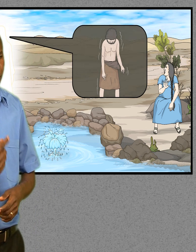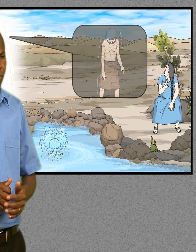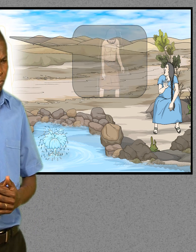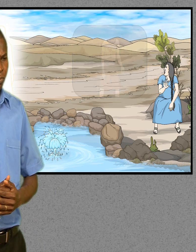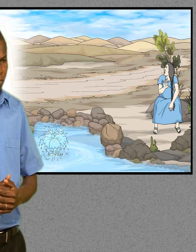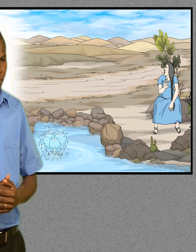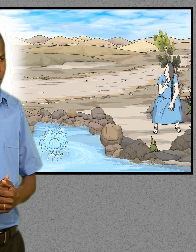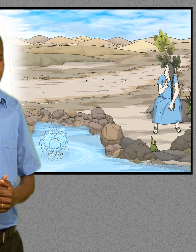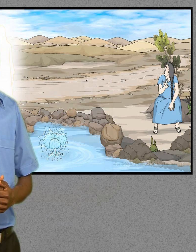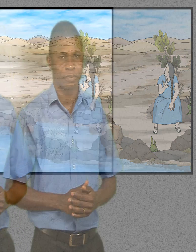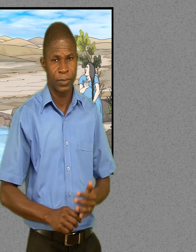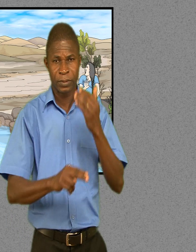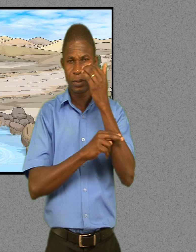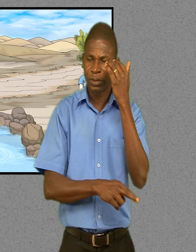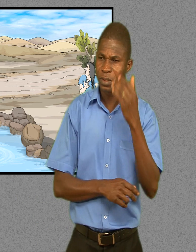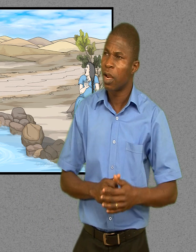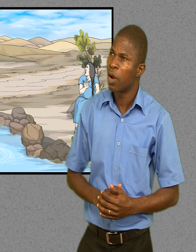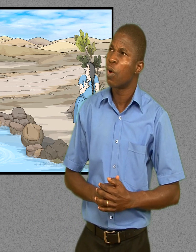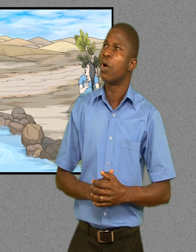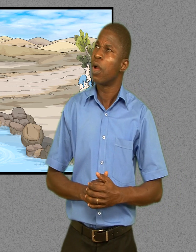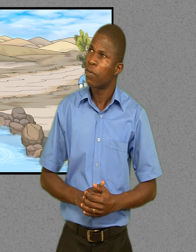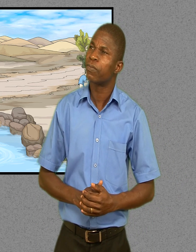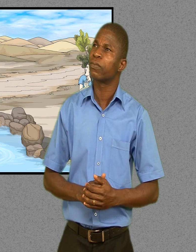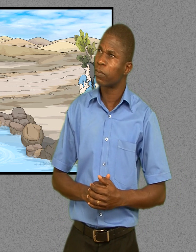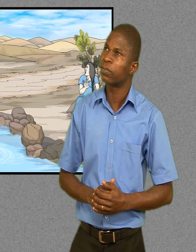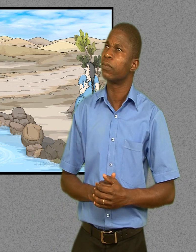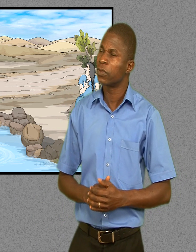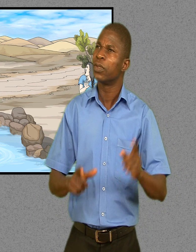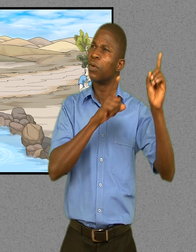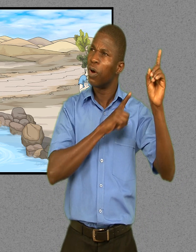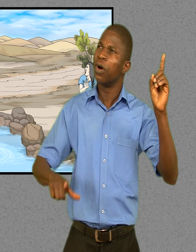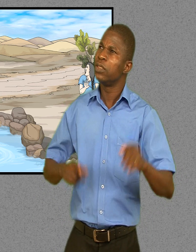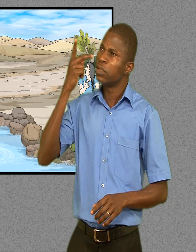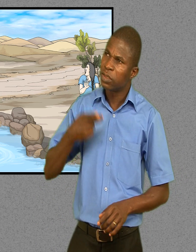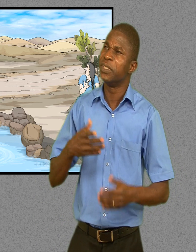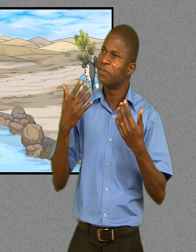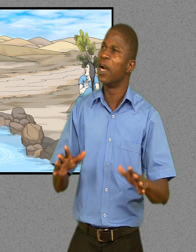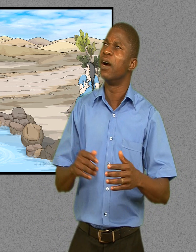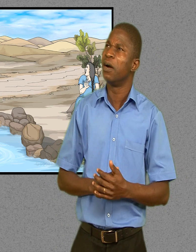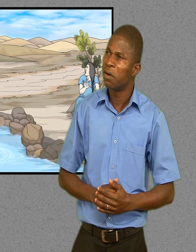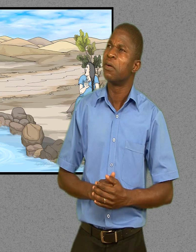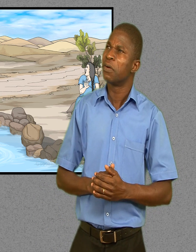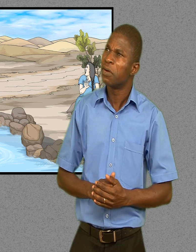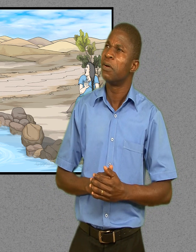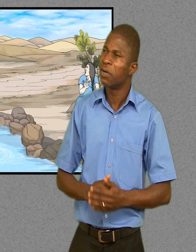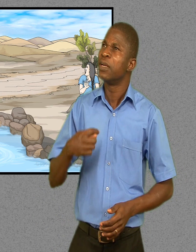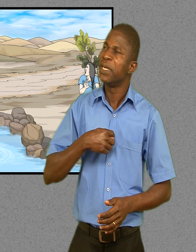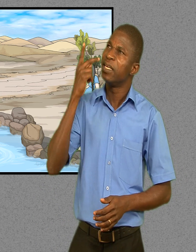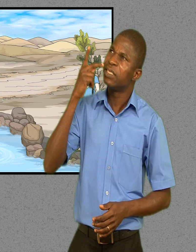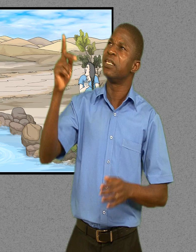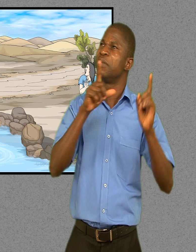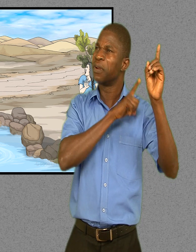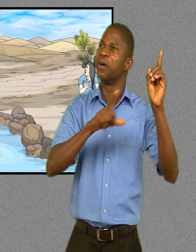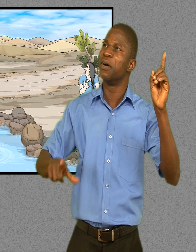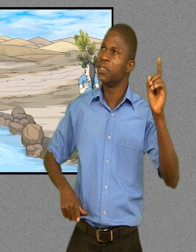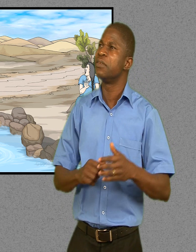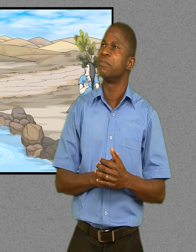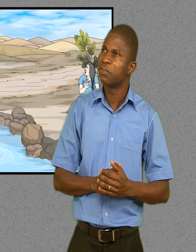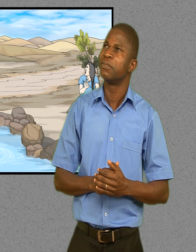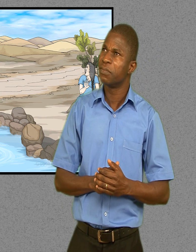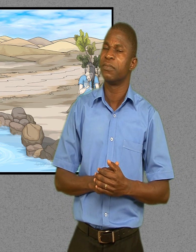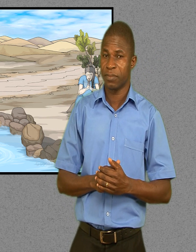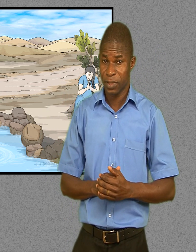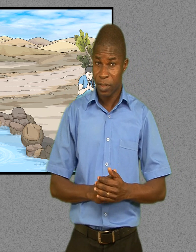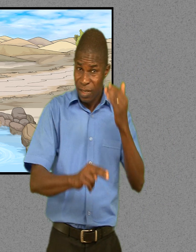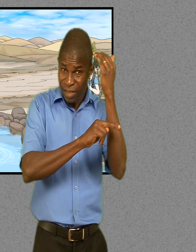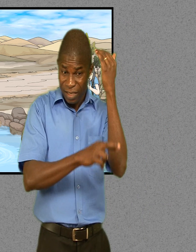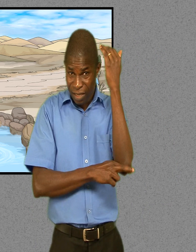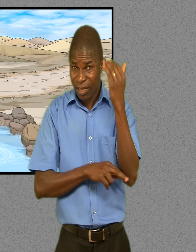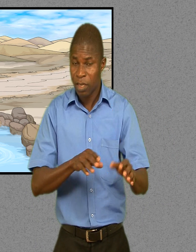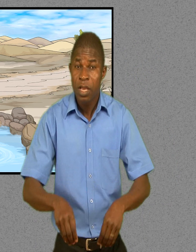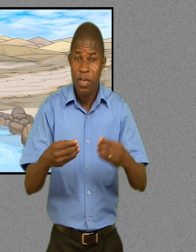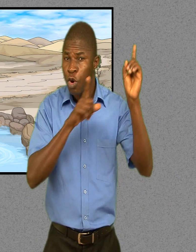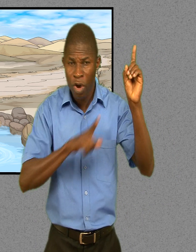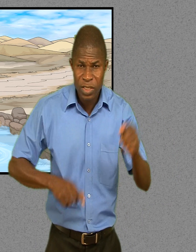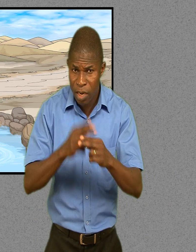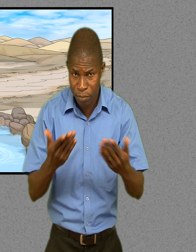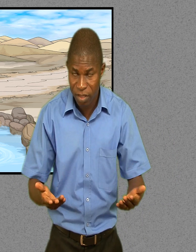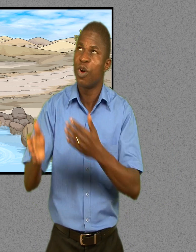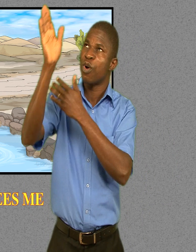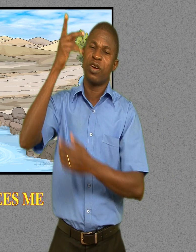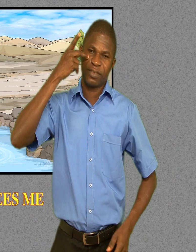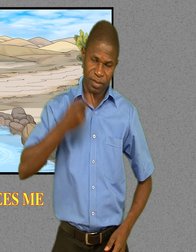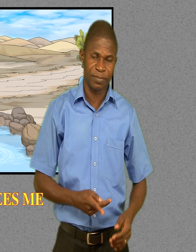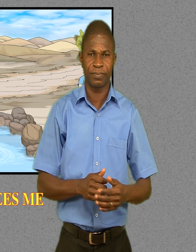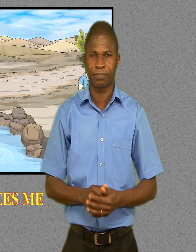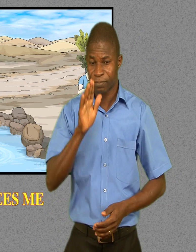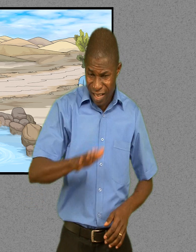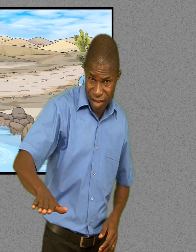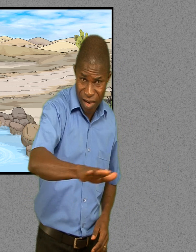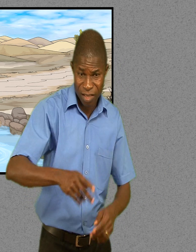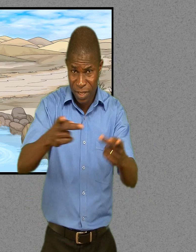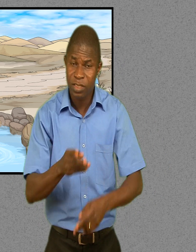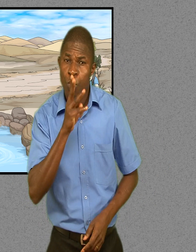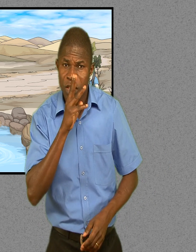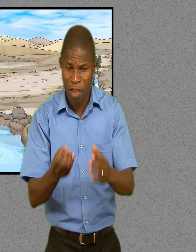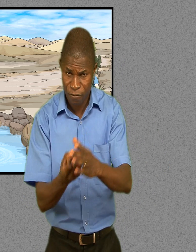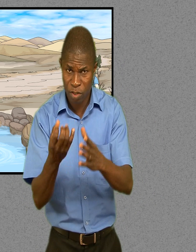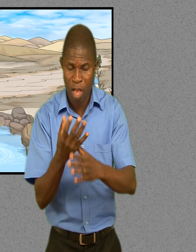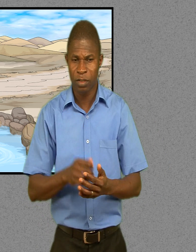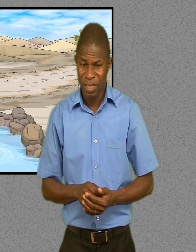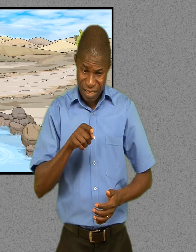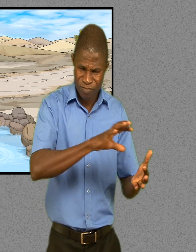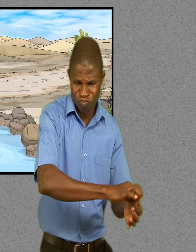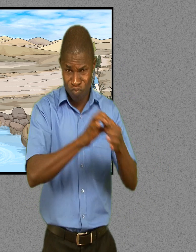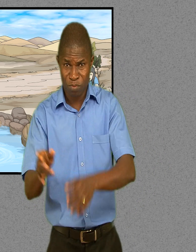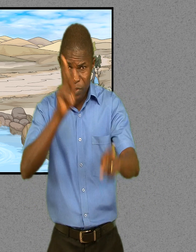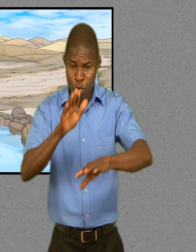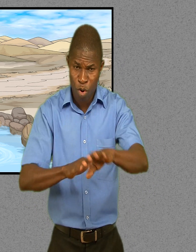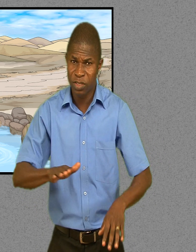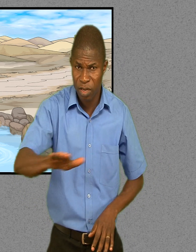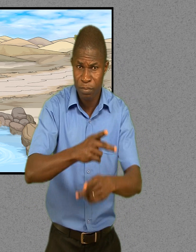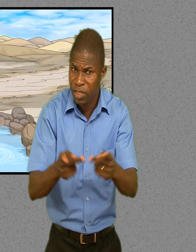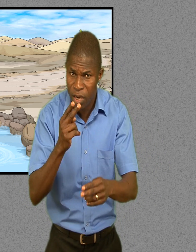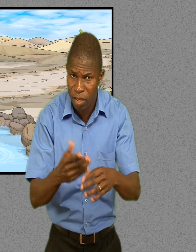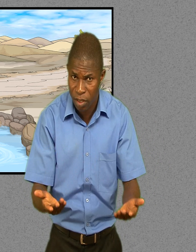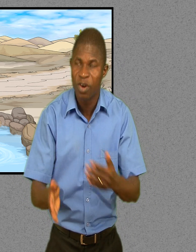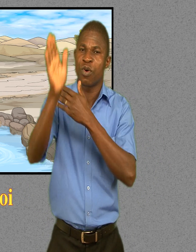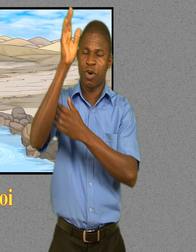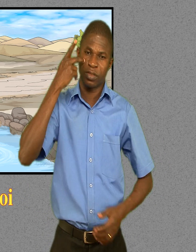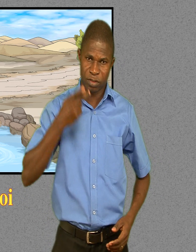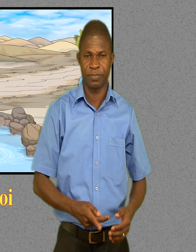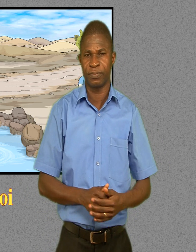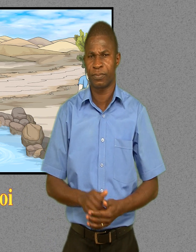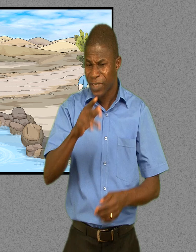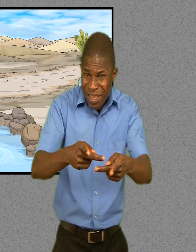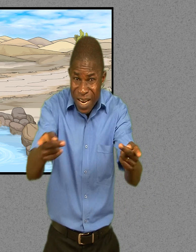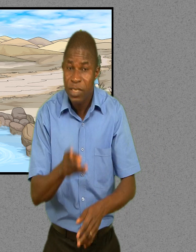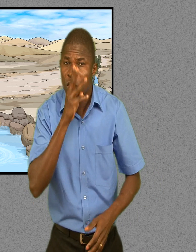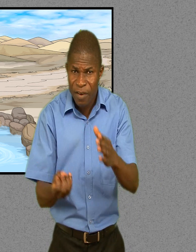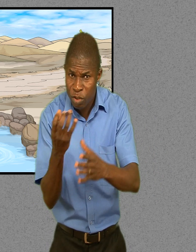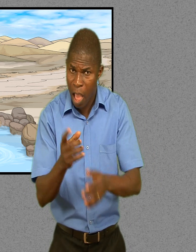So Hagar gave this name to the LORD who had spoken to her: “You are the God who sees me,” for she said, “Here I have seen the One who sees me!”